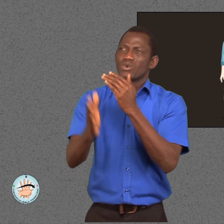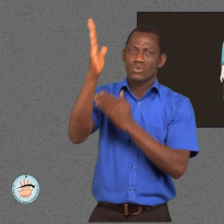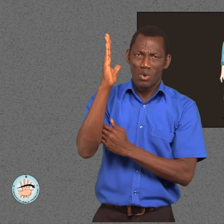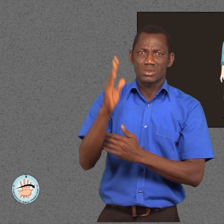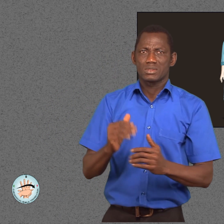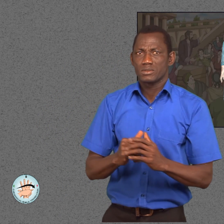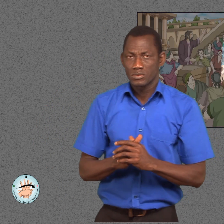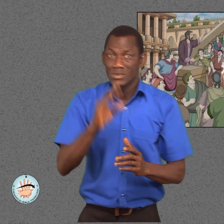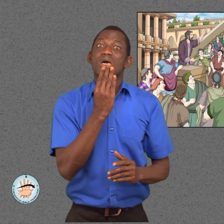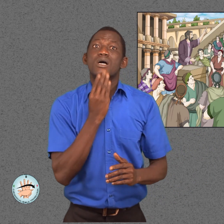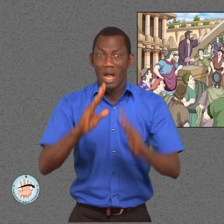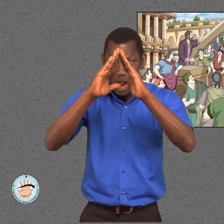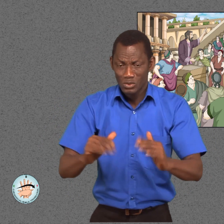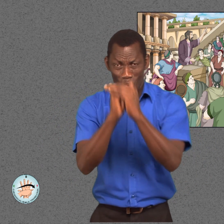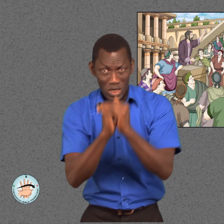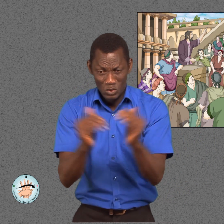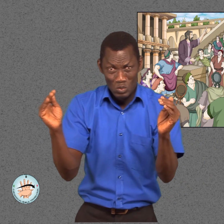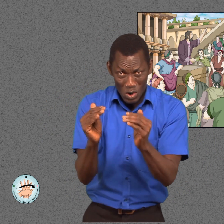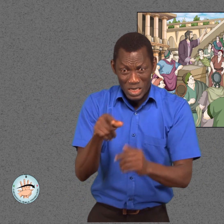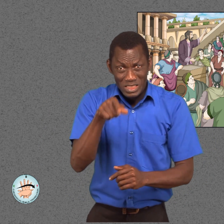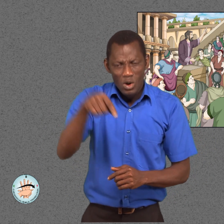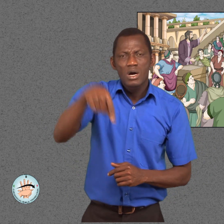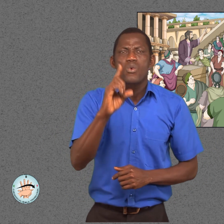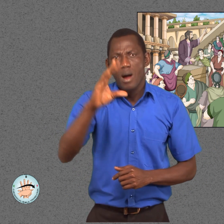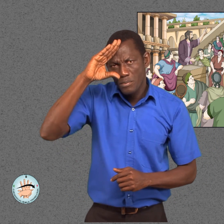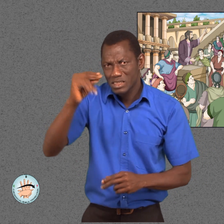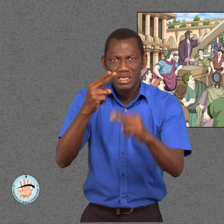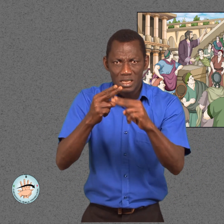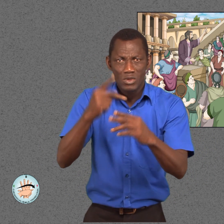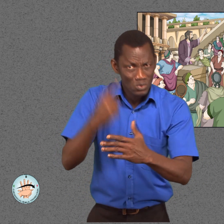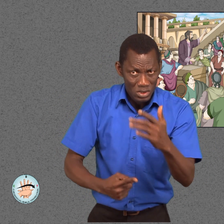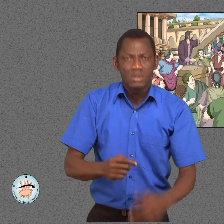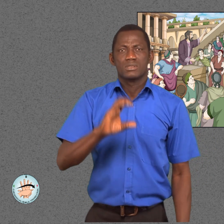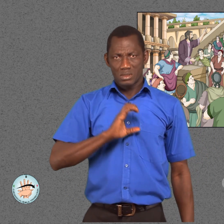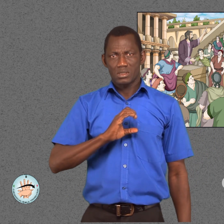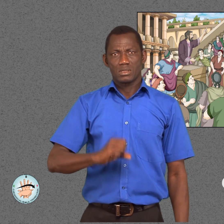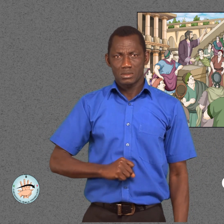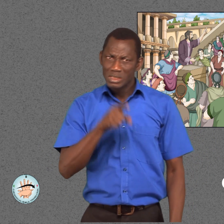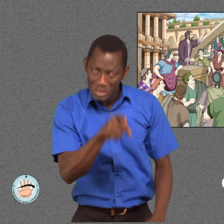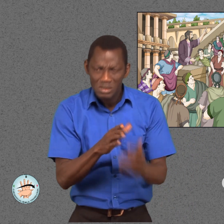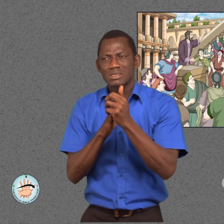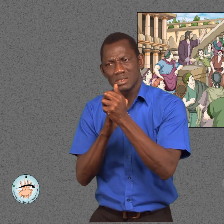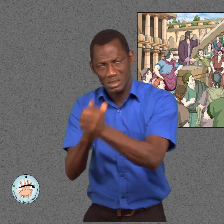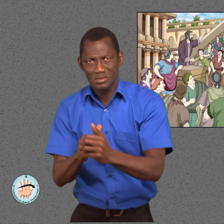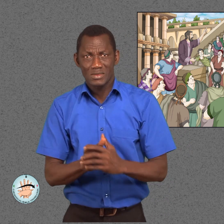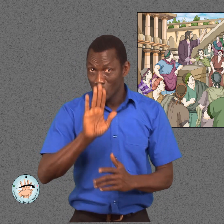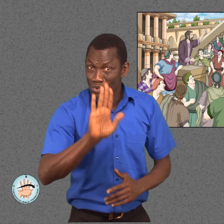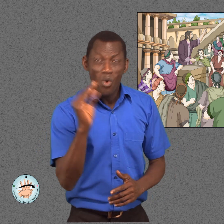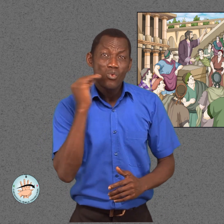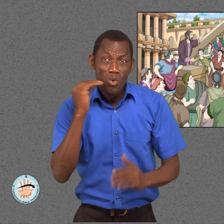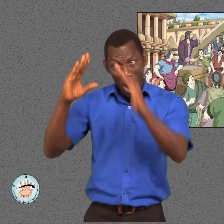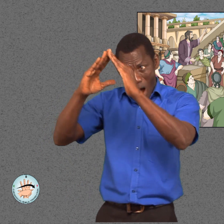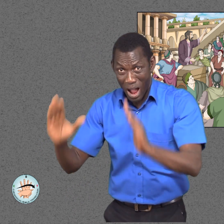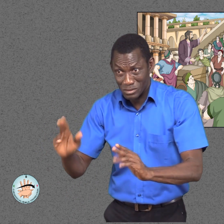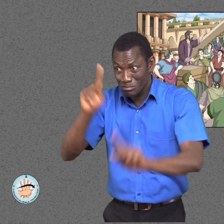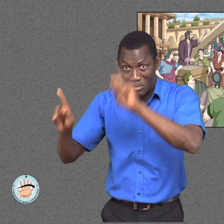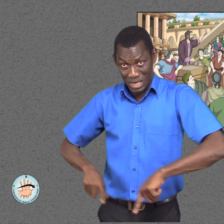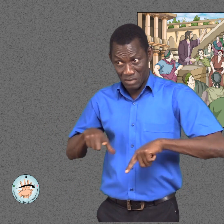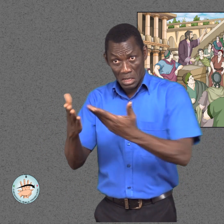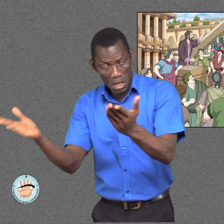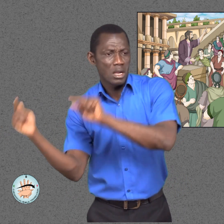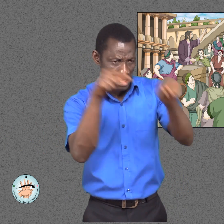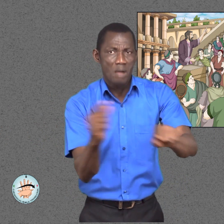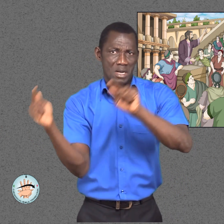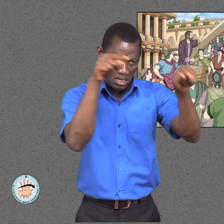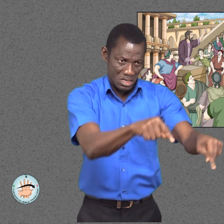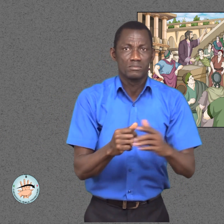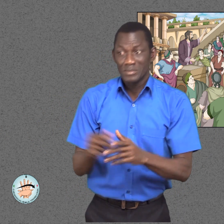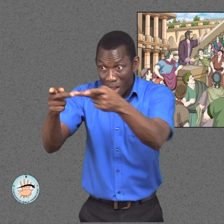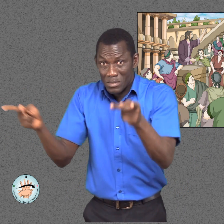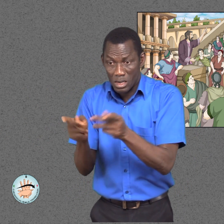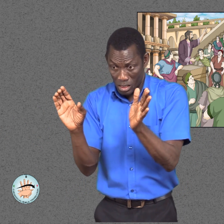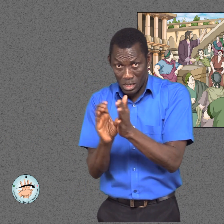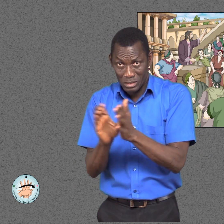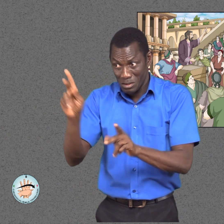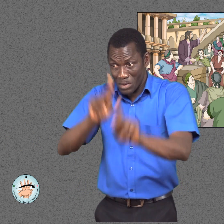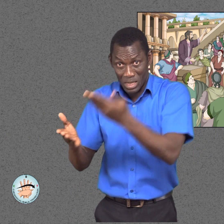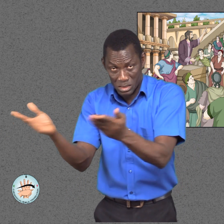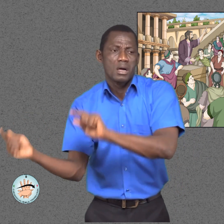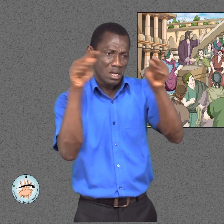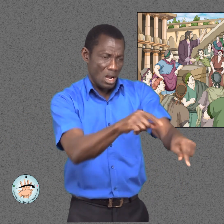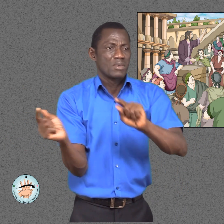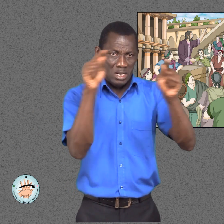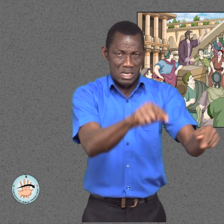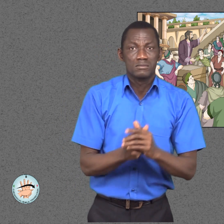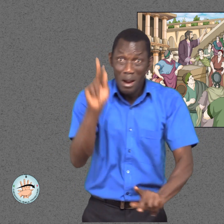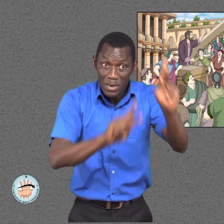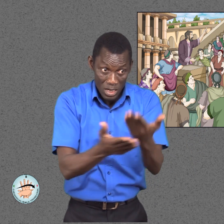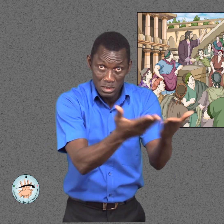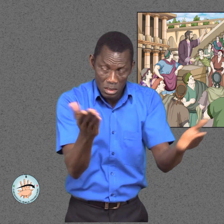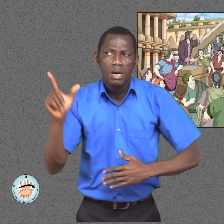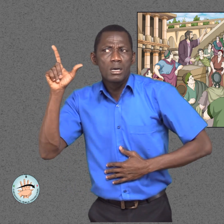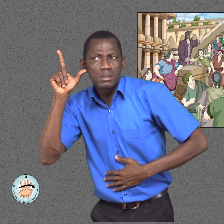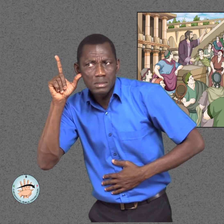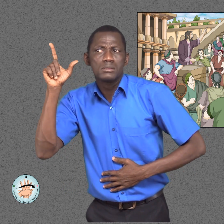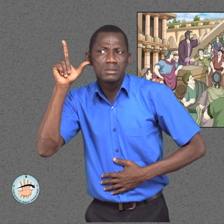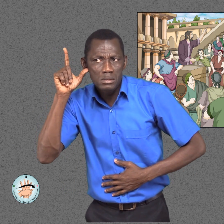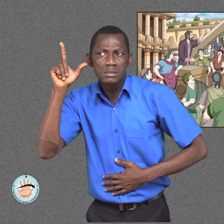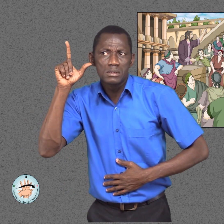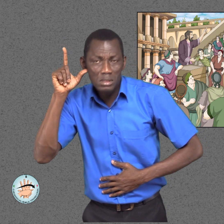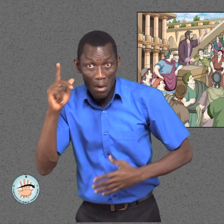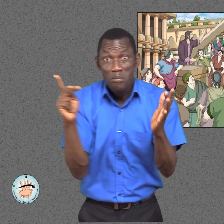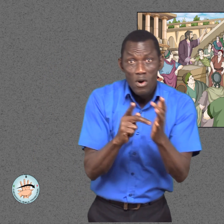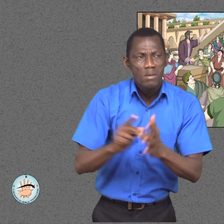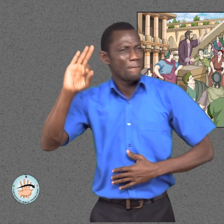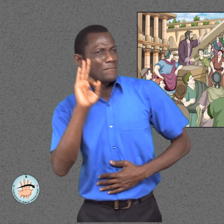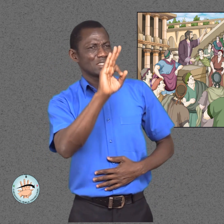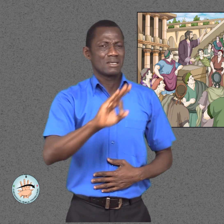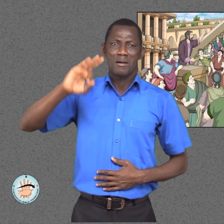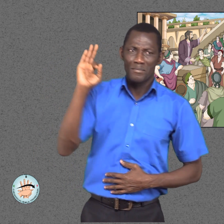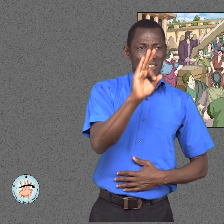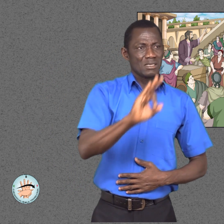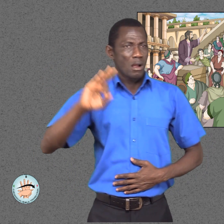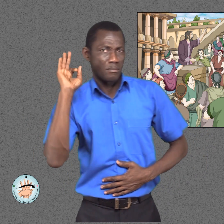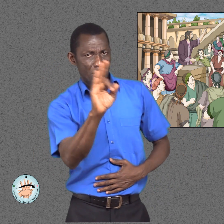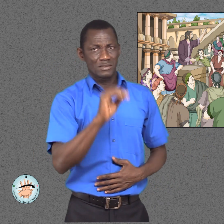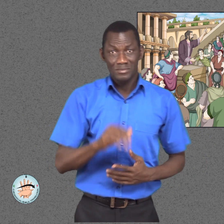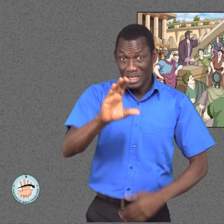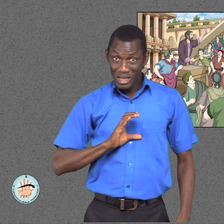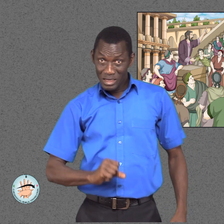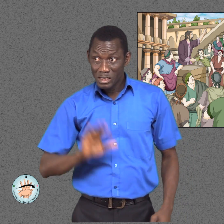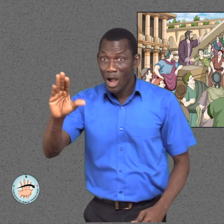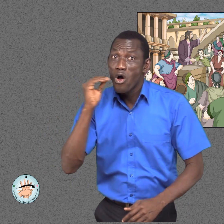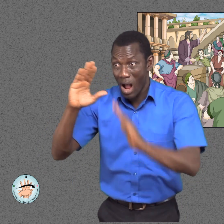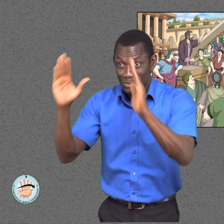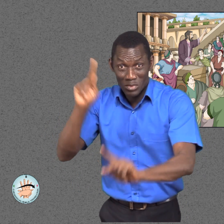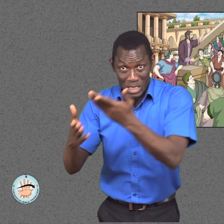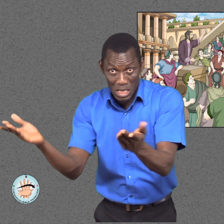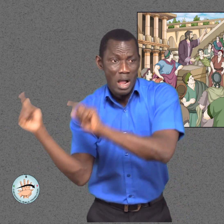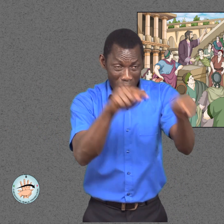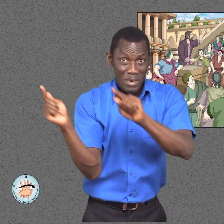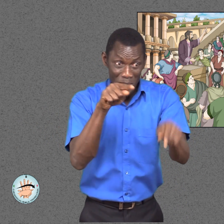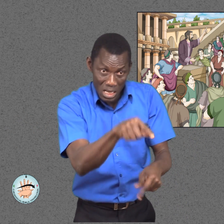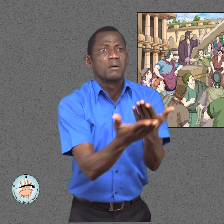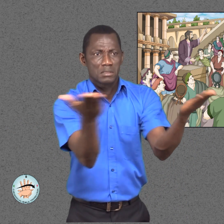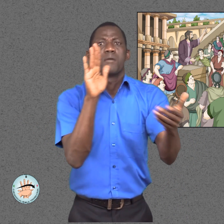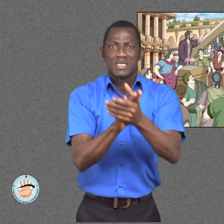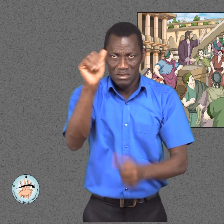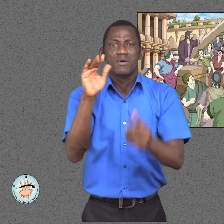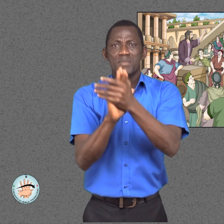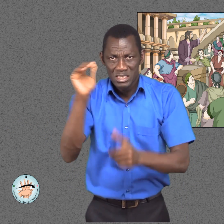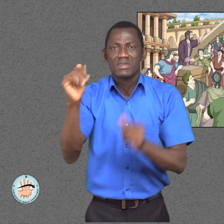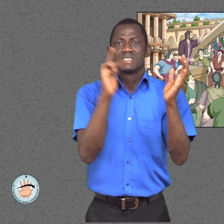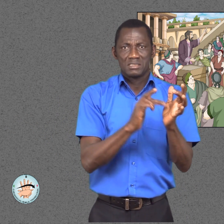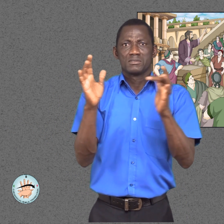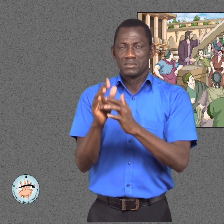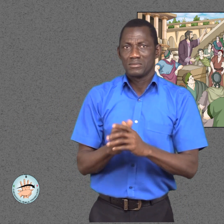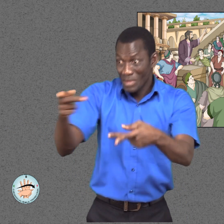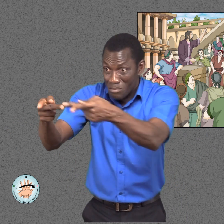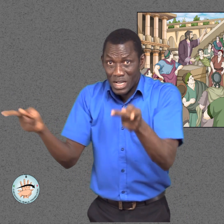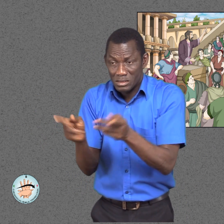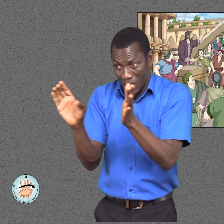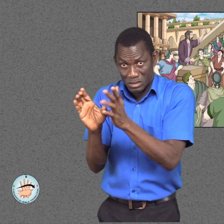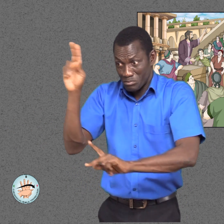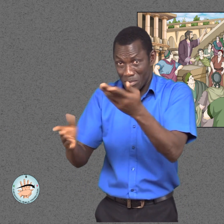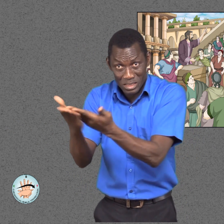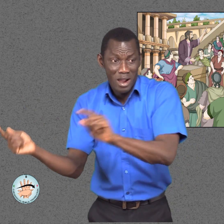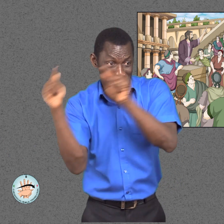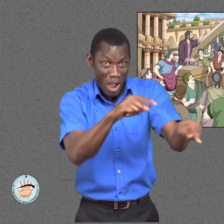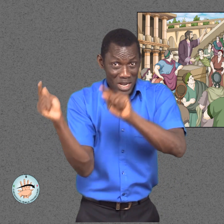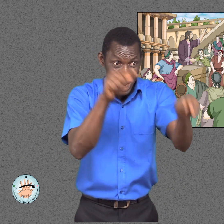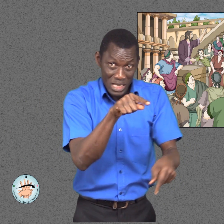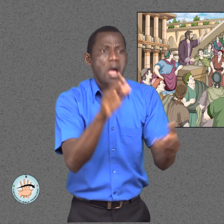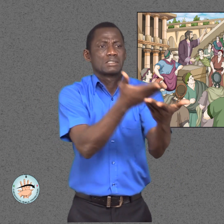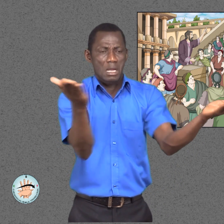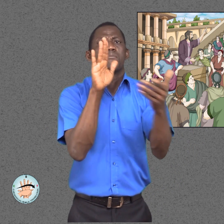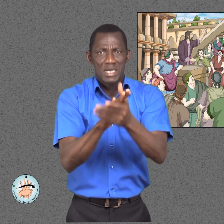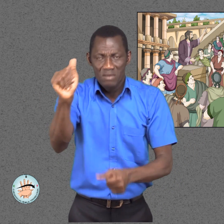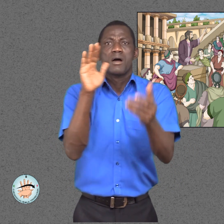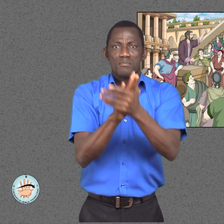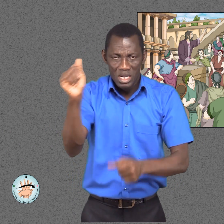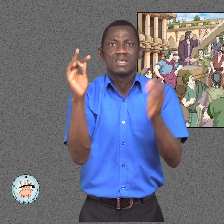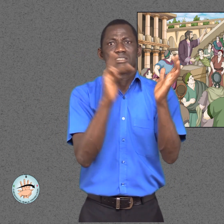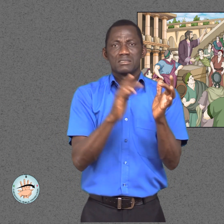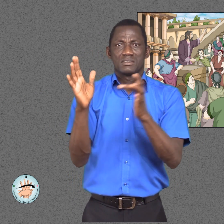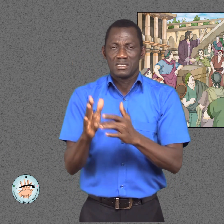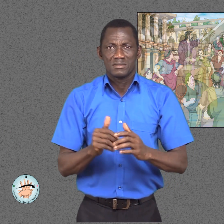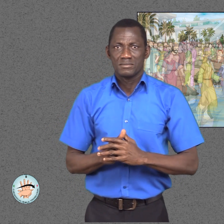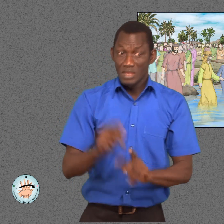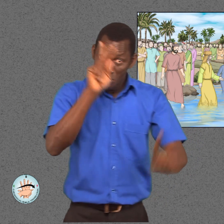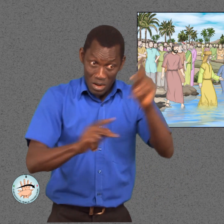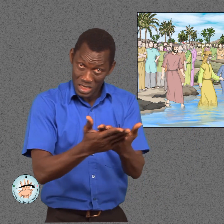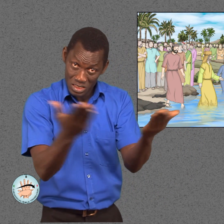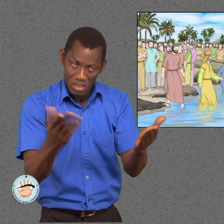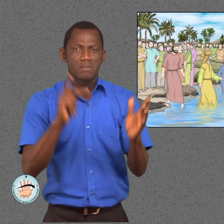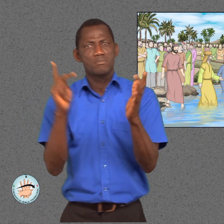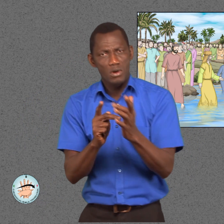Crispus, the synagogue leader, and his whole household believed in the Lord.